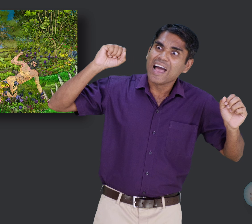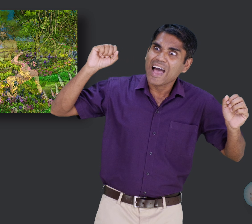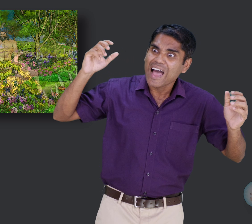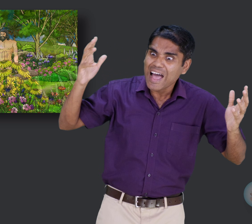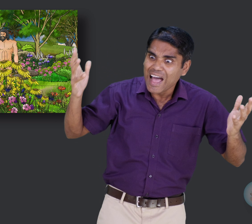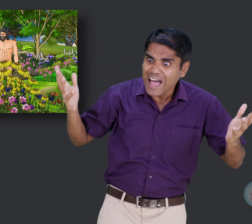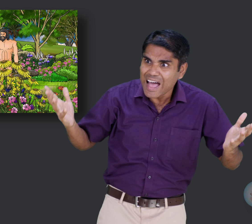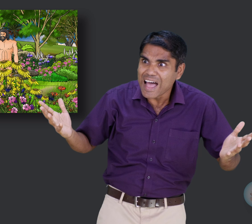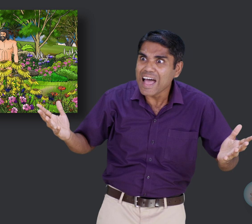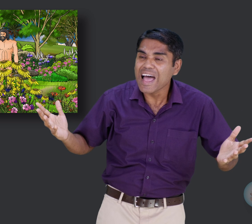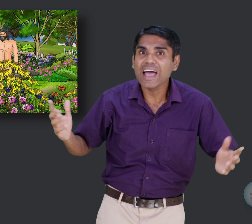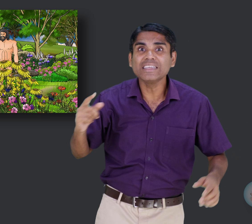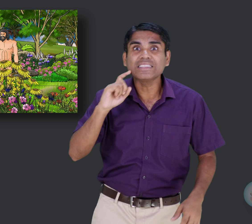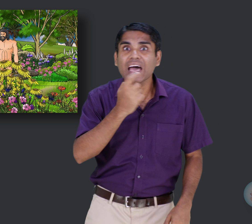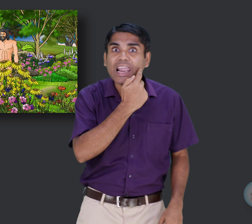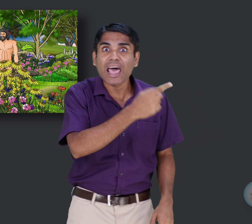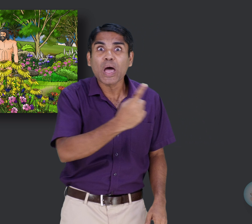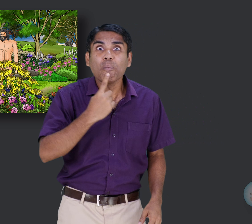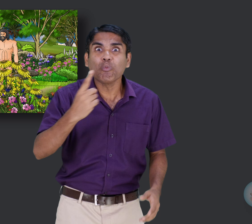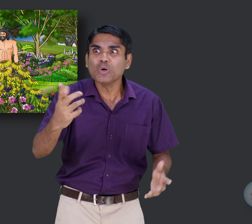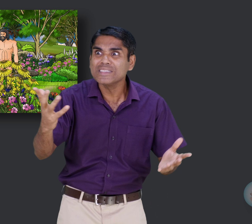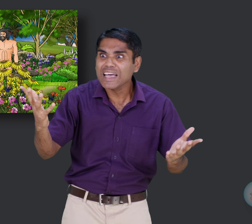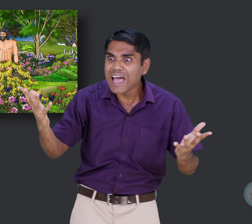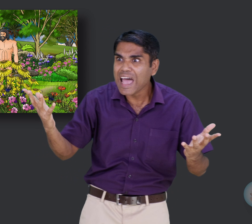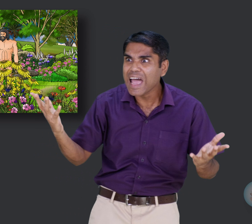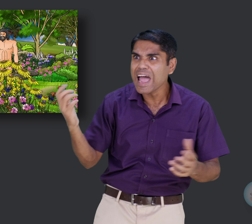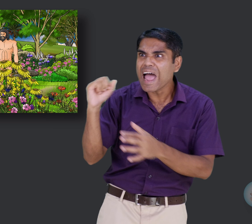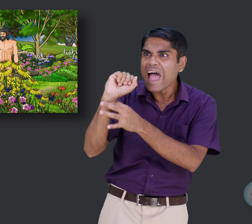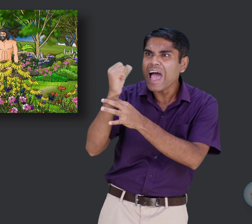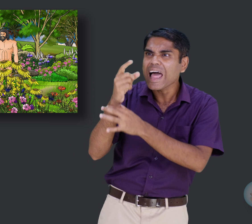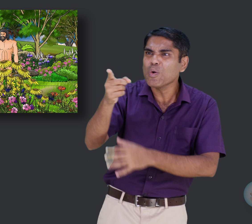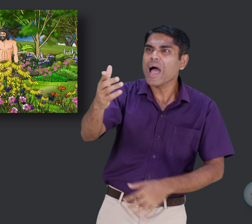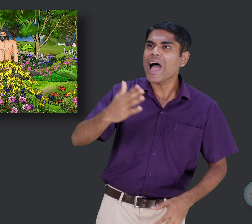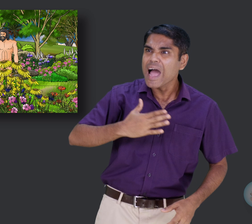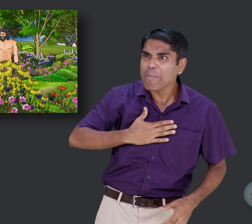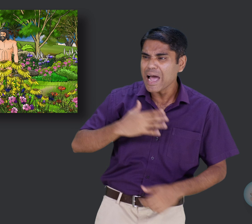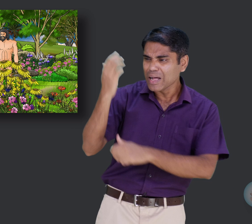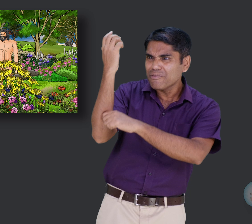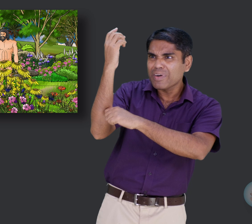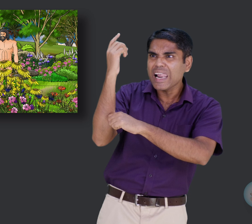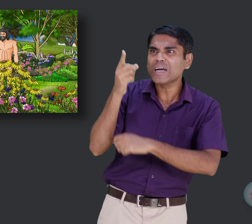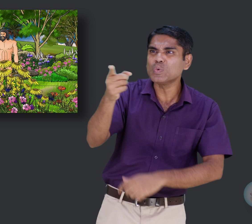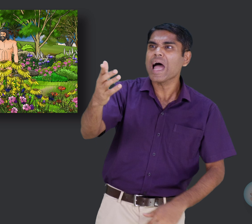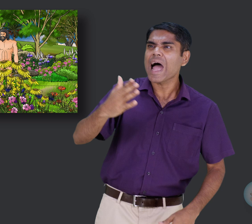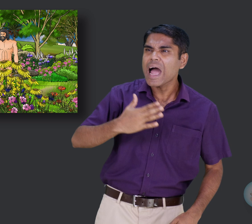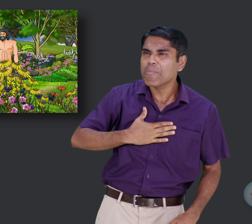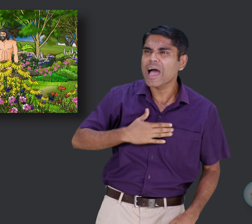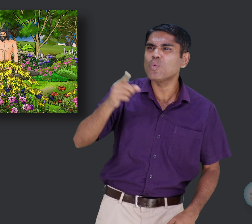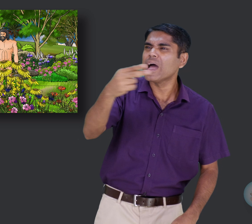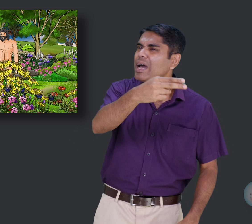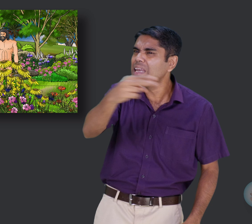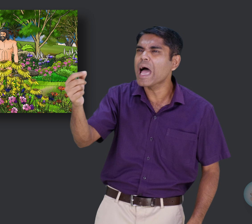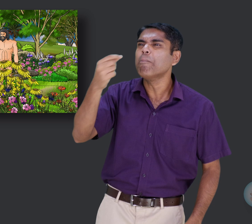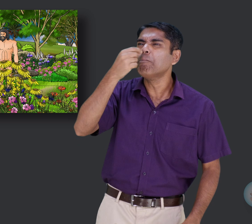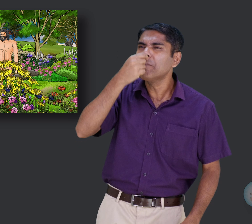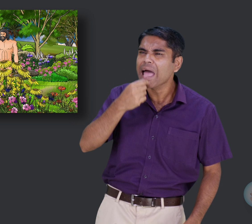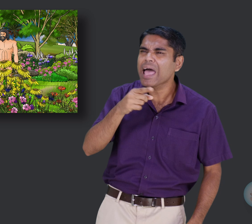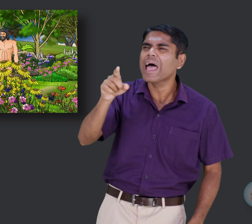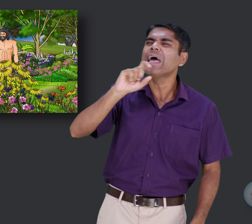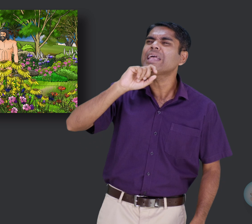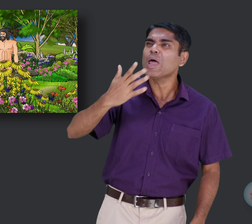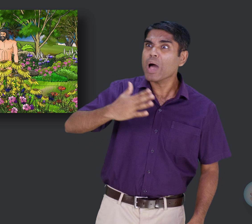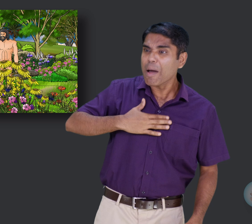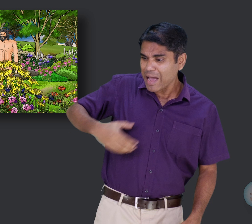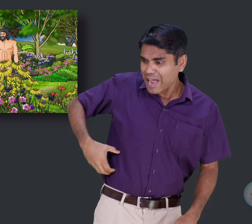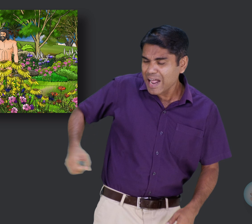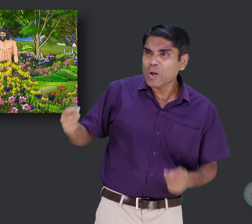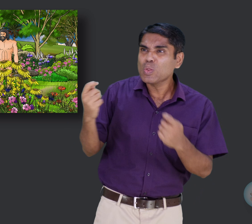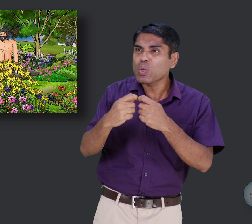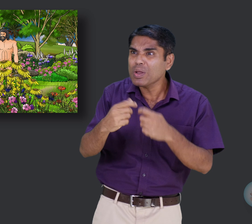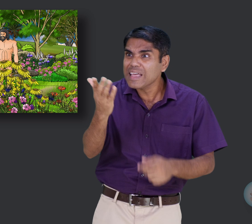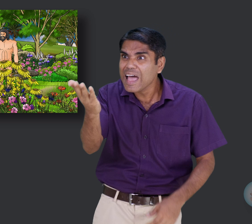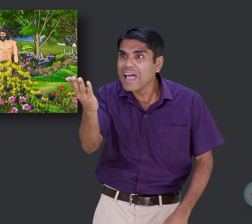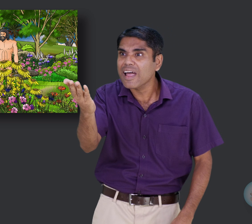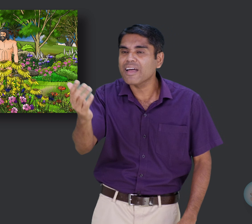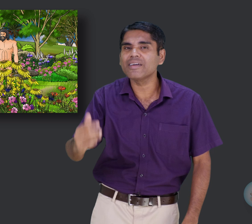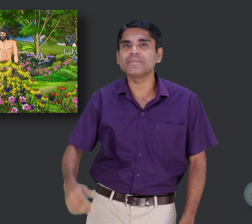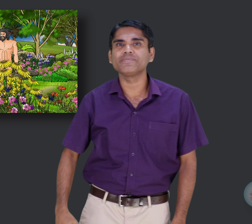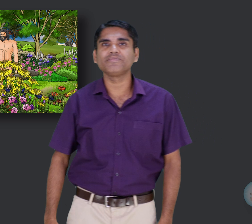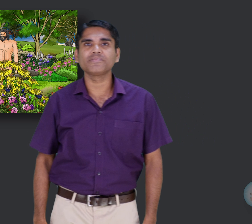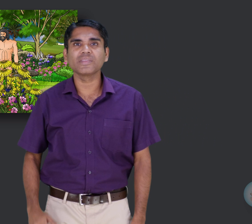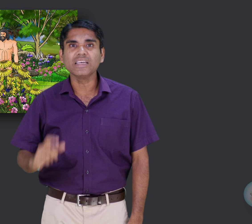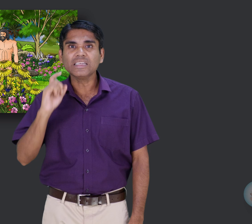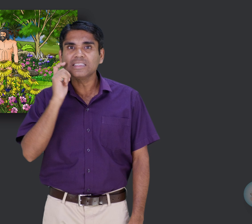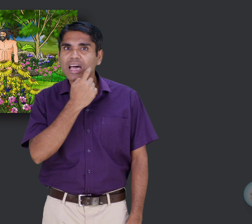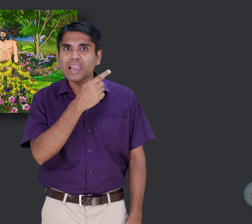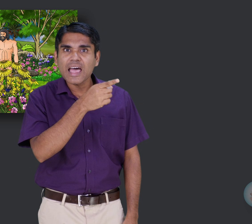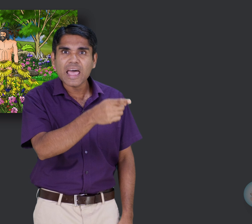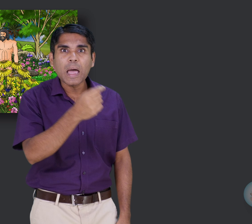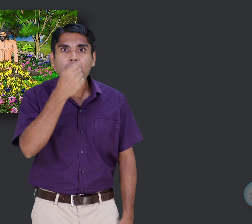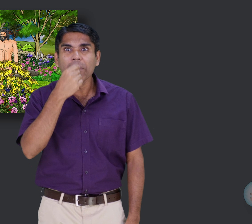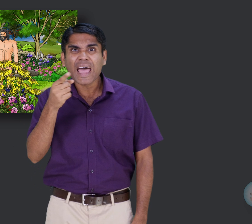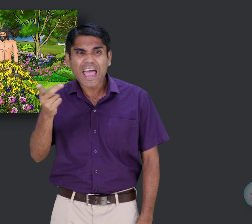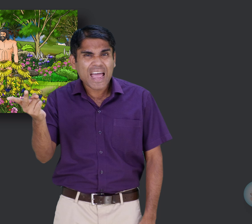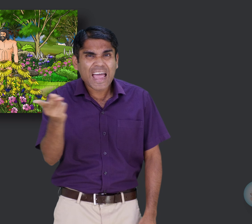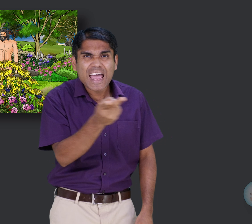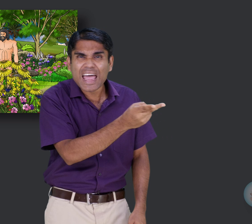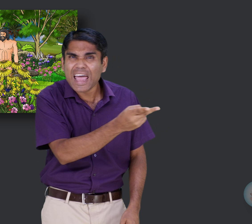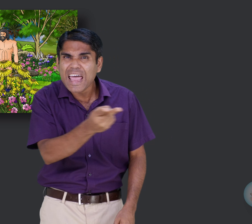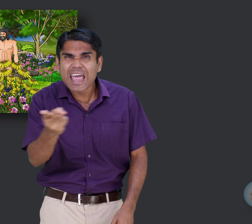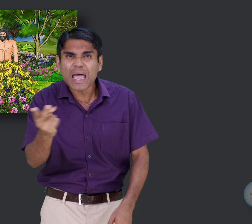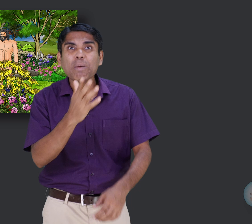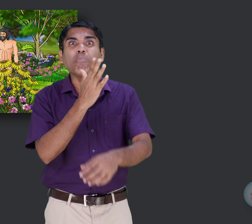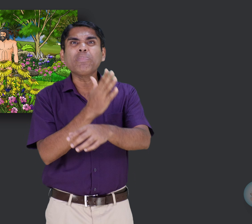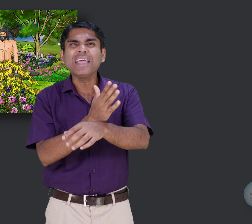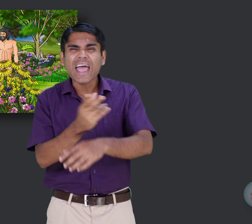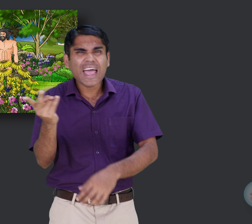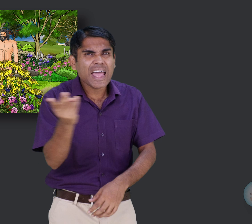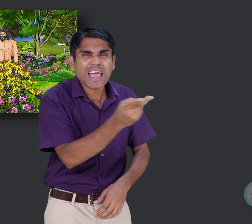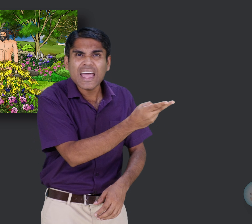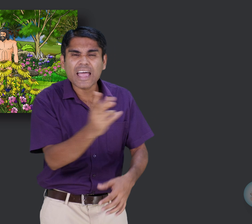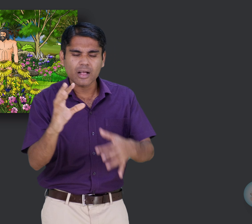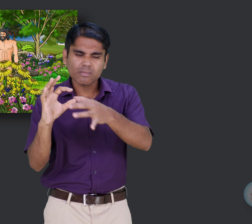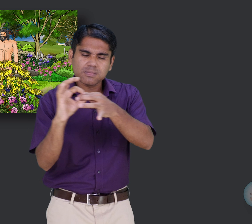And the man said: “This is now bone of my bones and flesh of my flesh; she shall be called ‘woman,’ for out of man she was taken.”